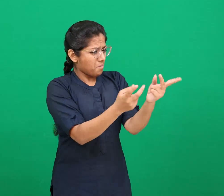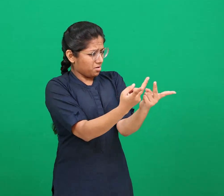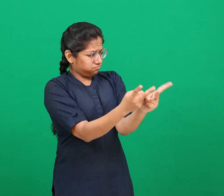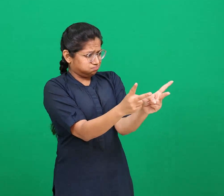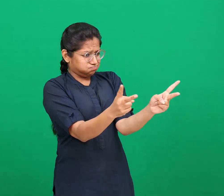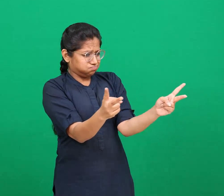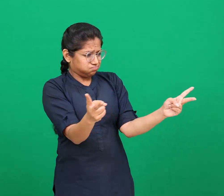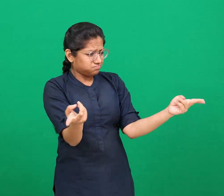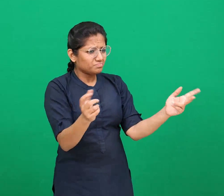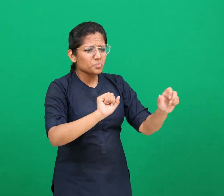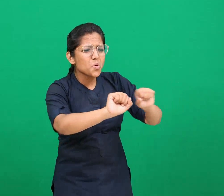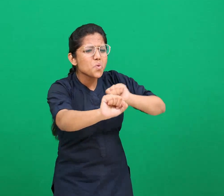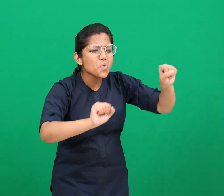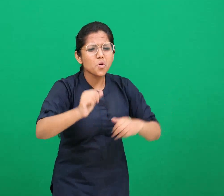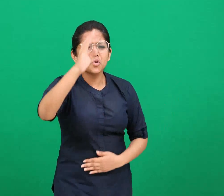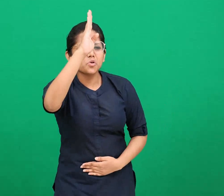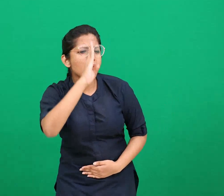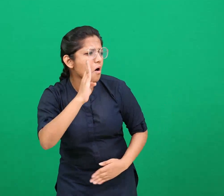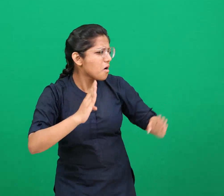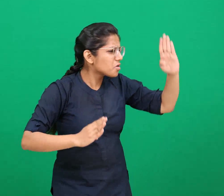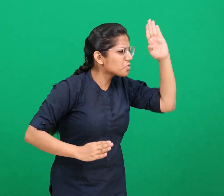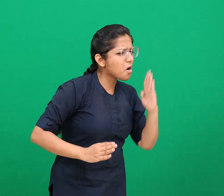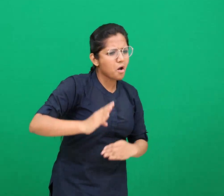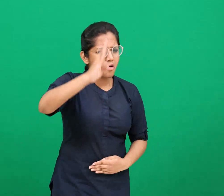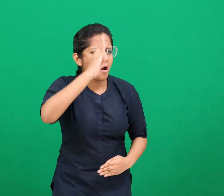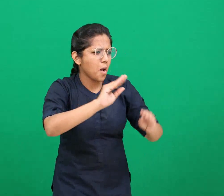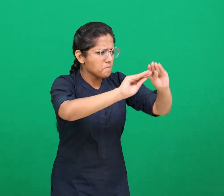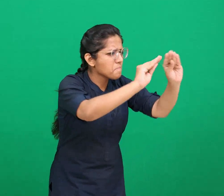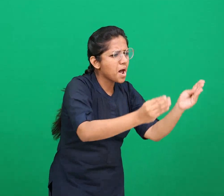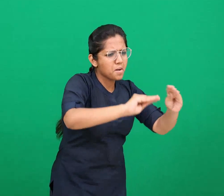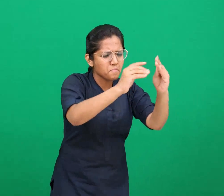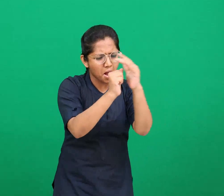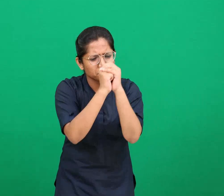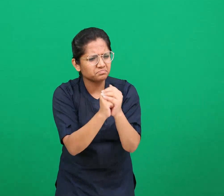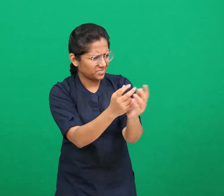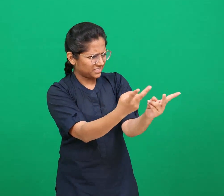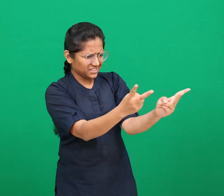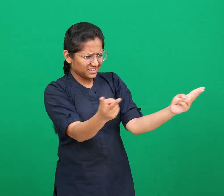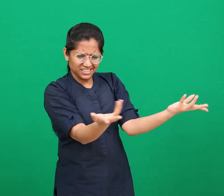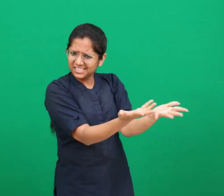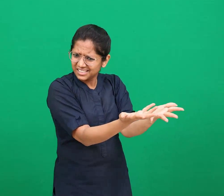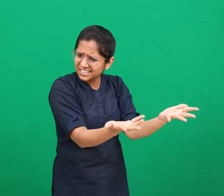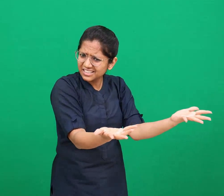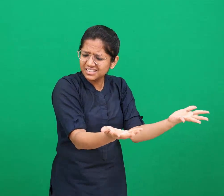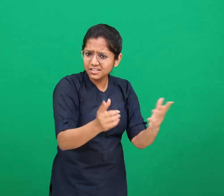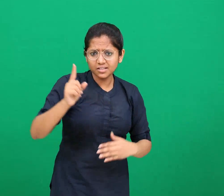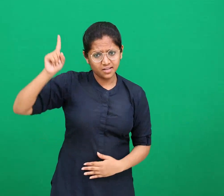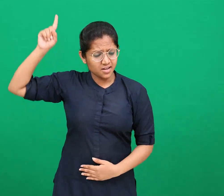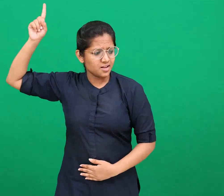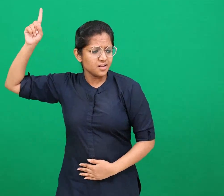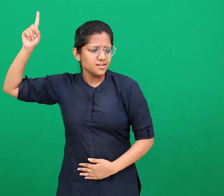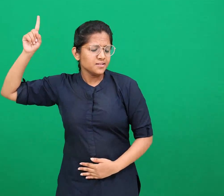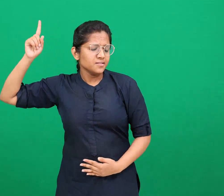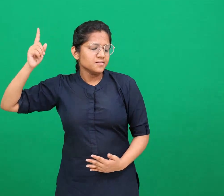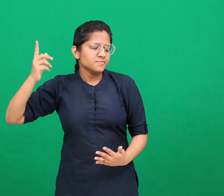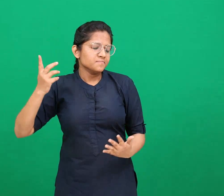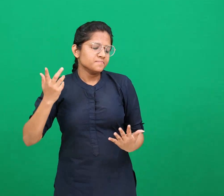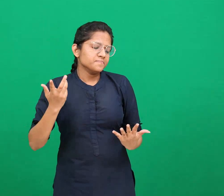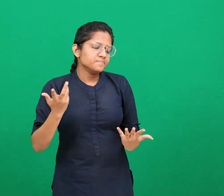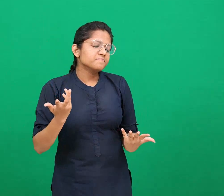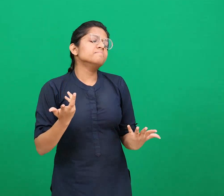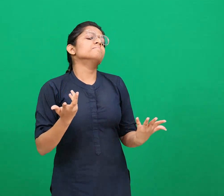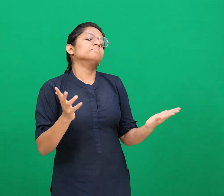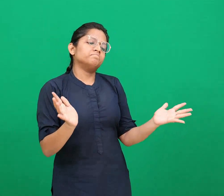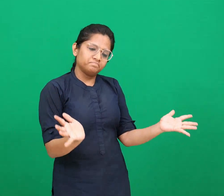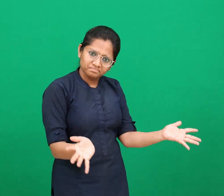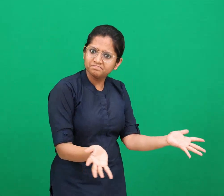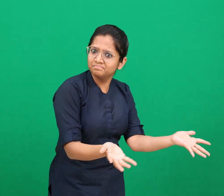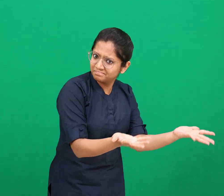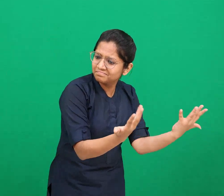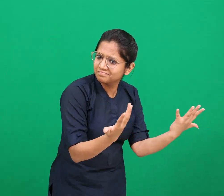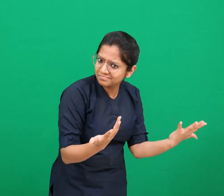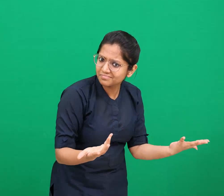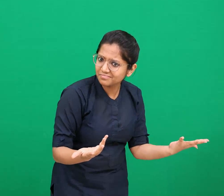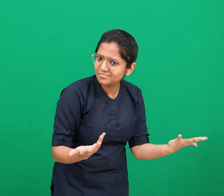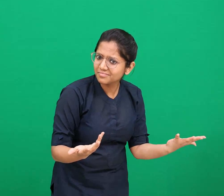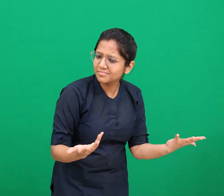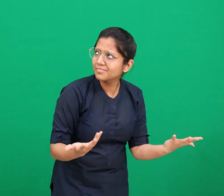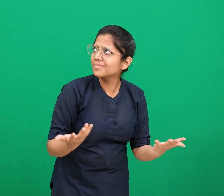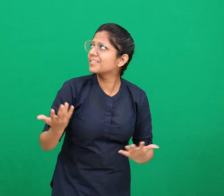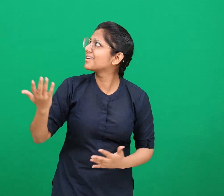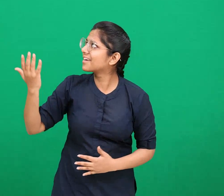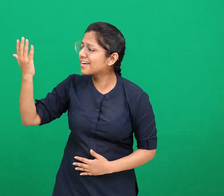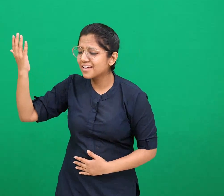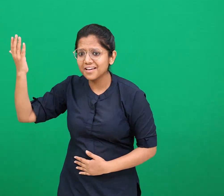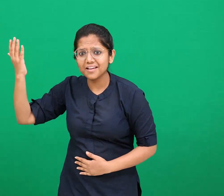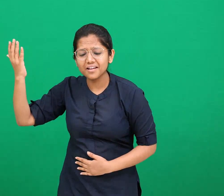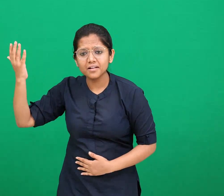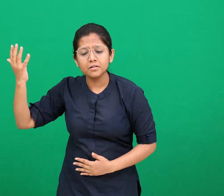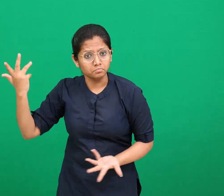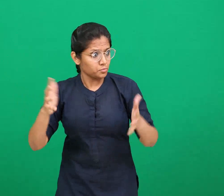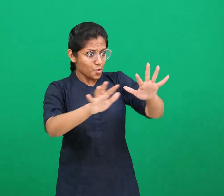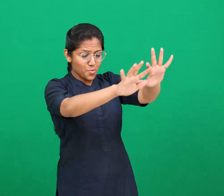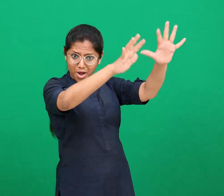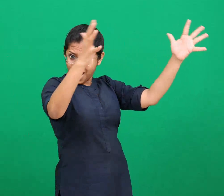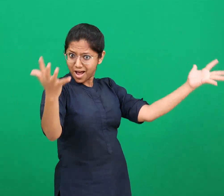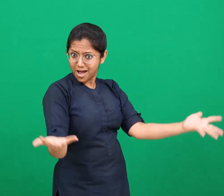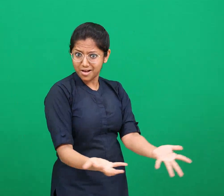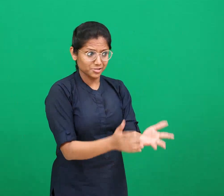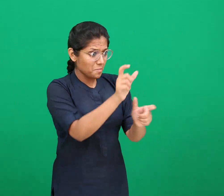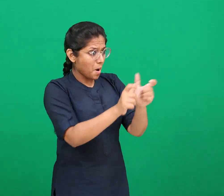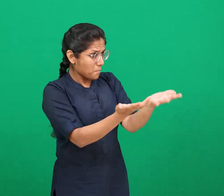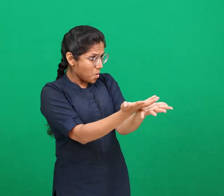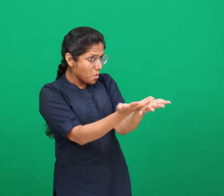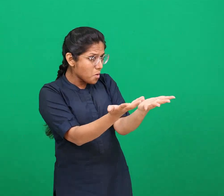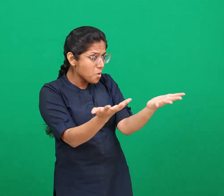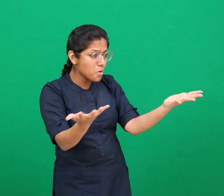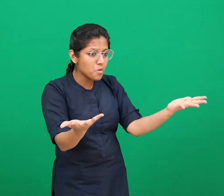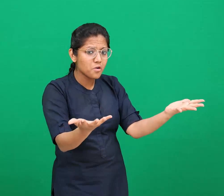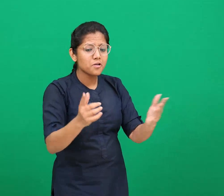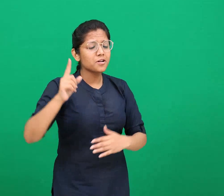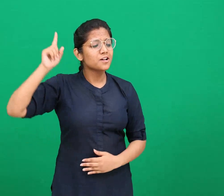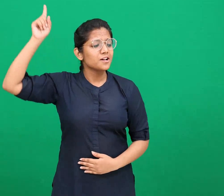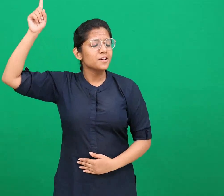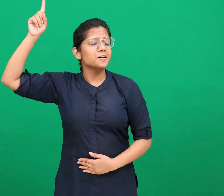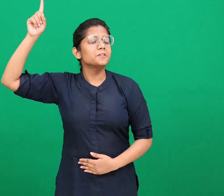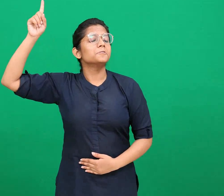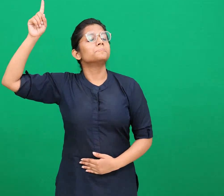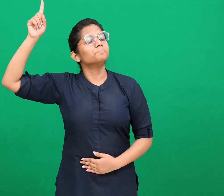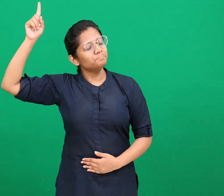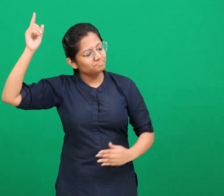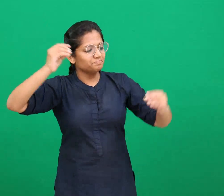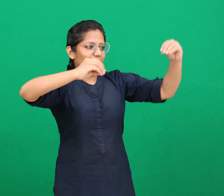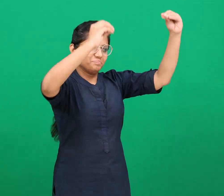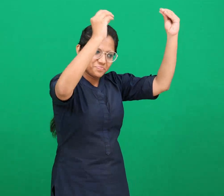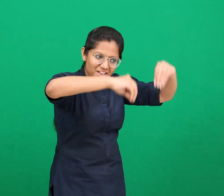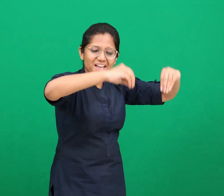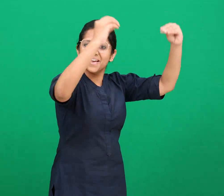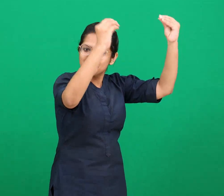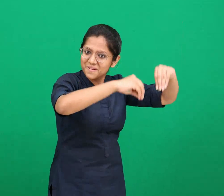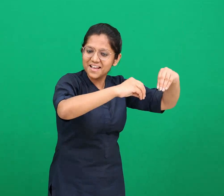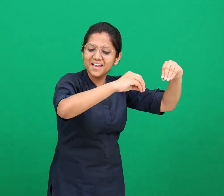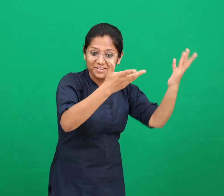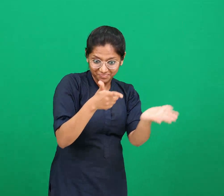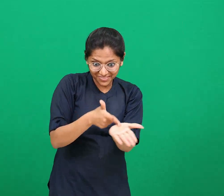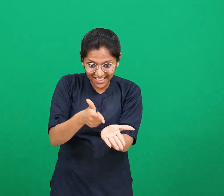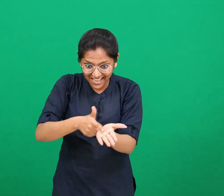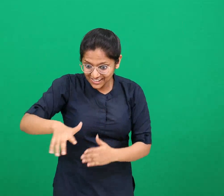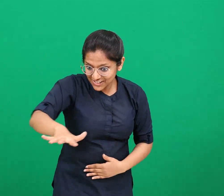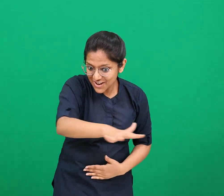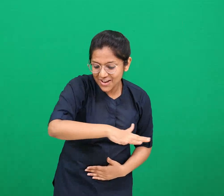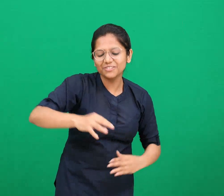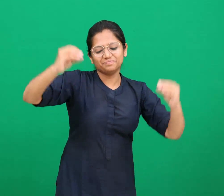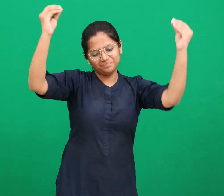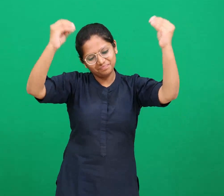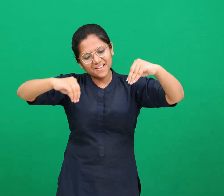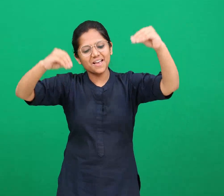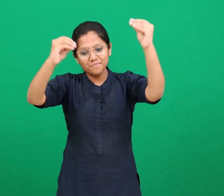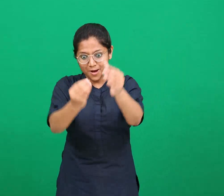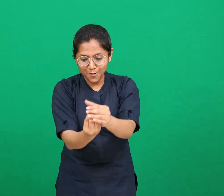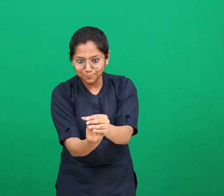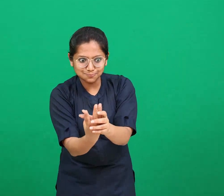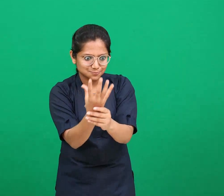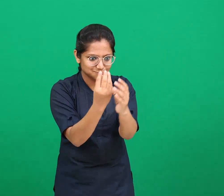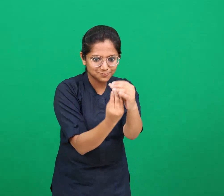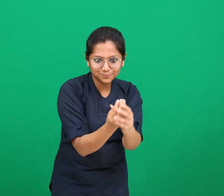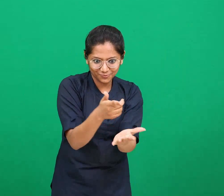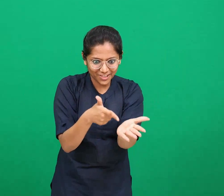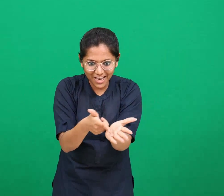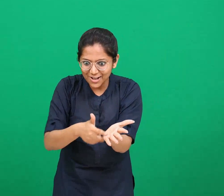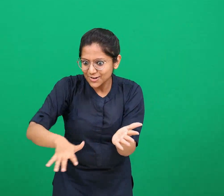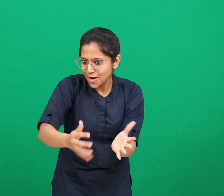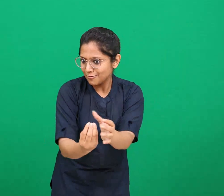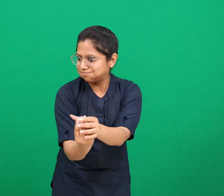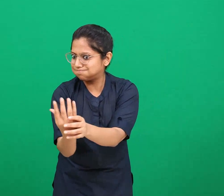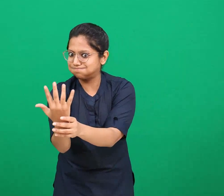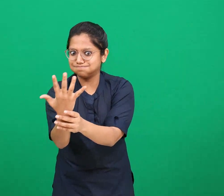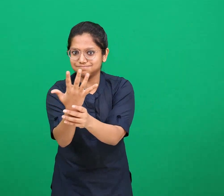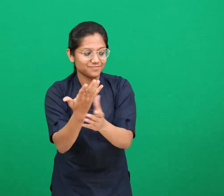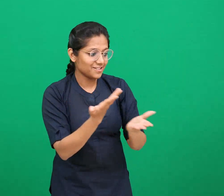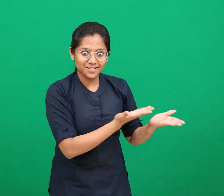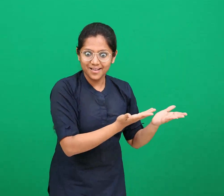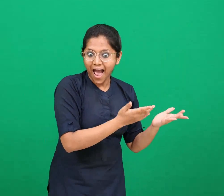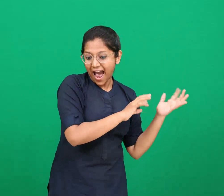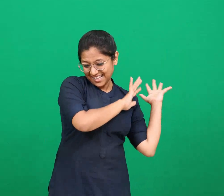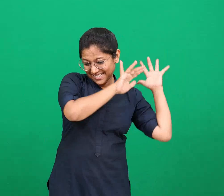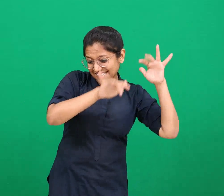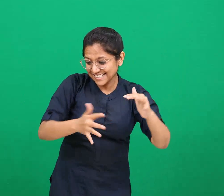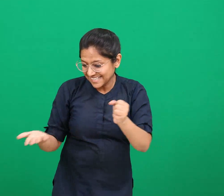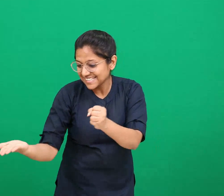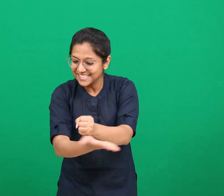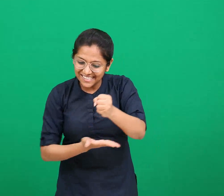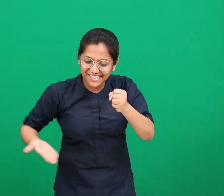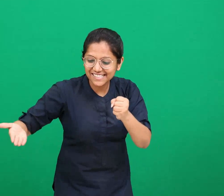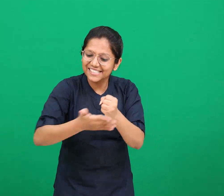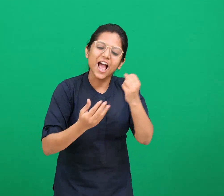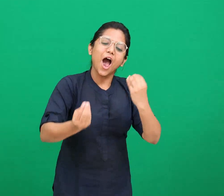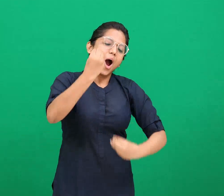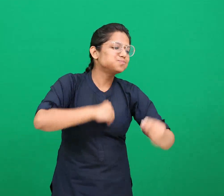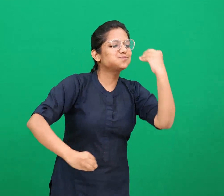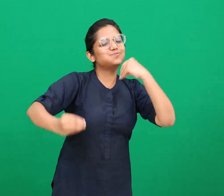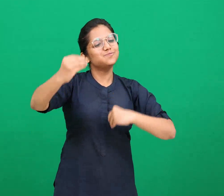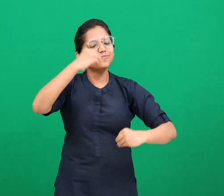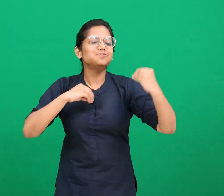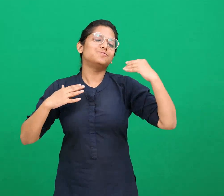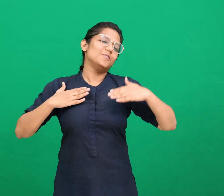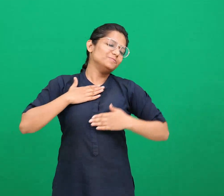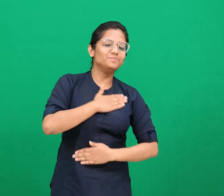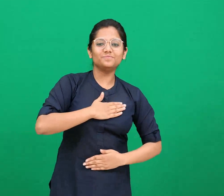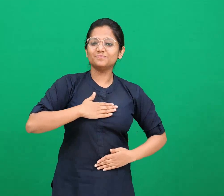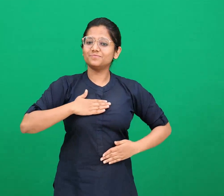In past generations, He let all nations go their own way.